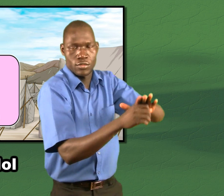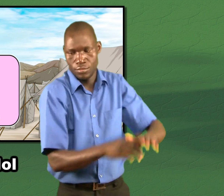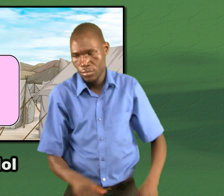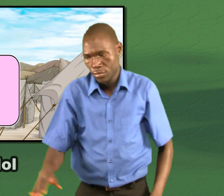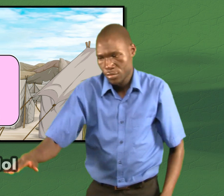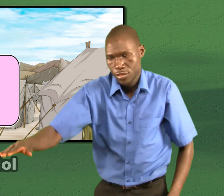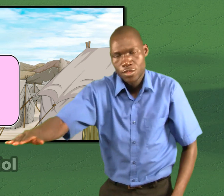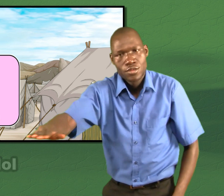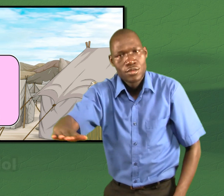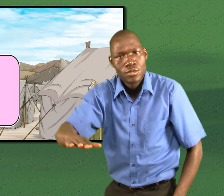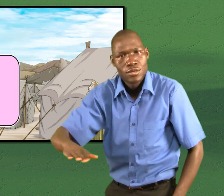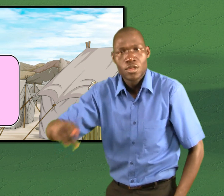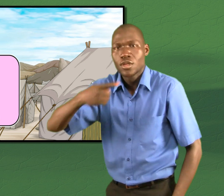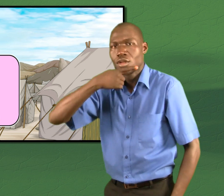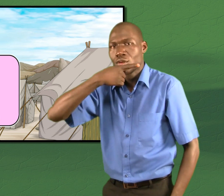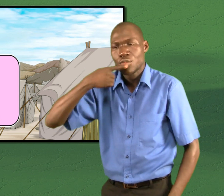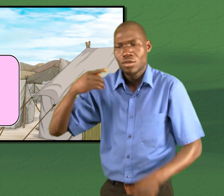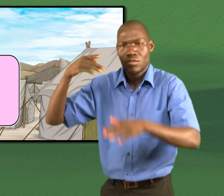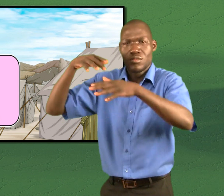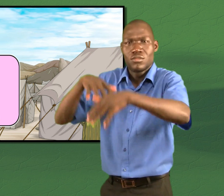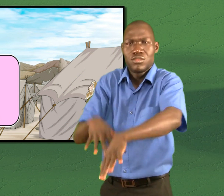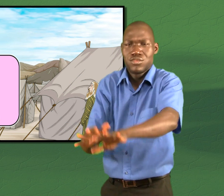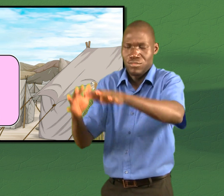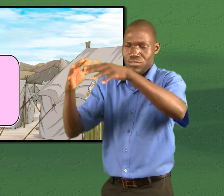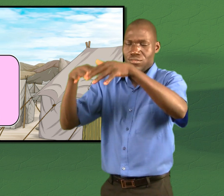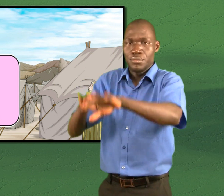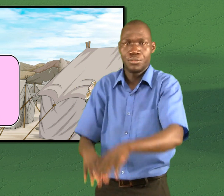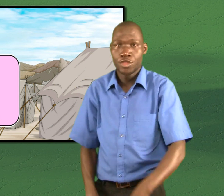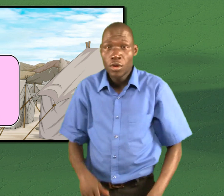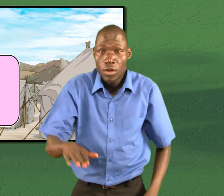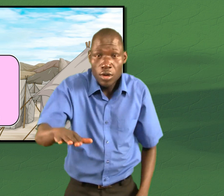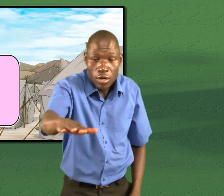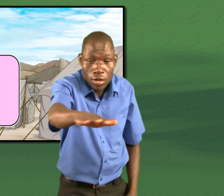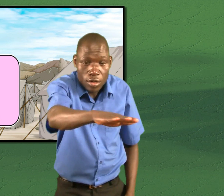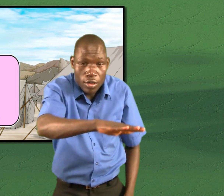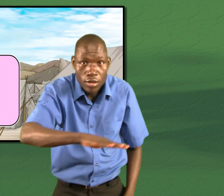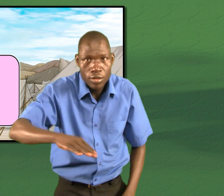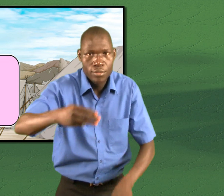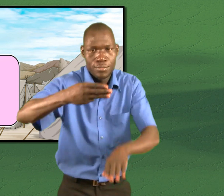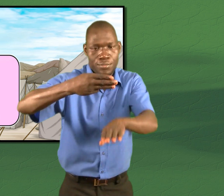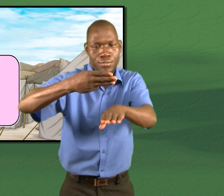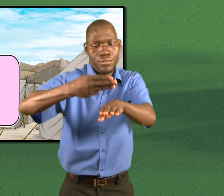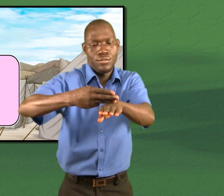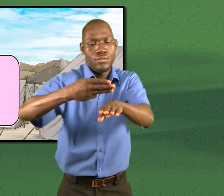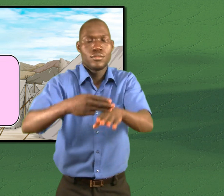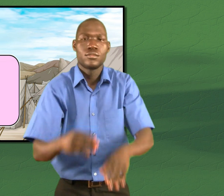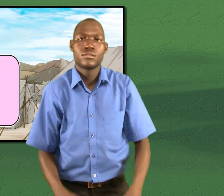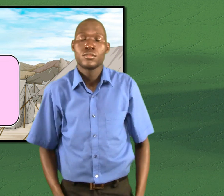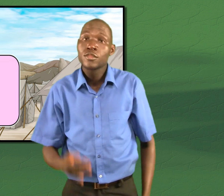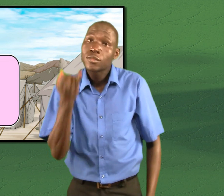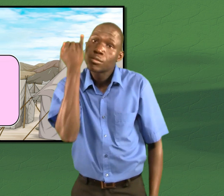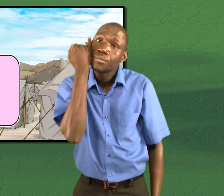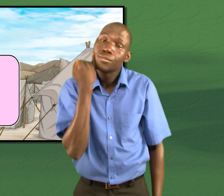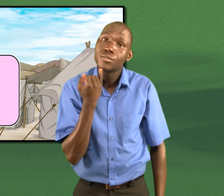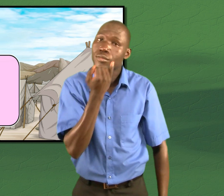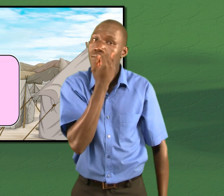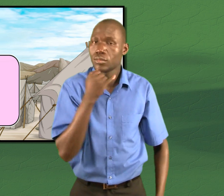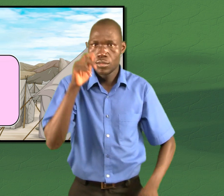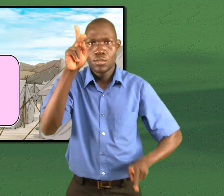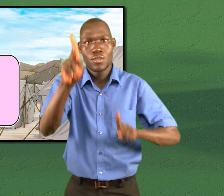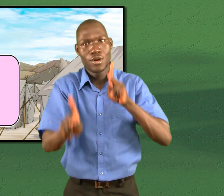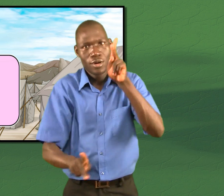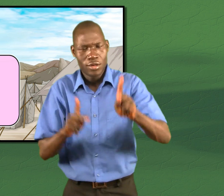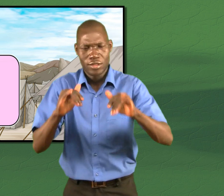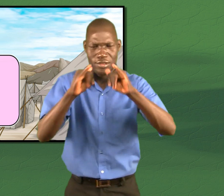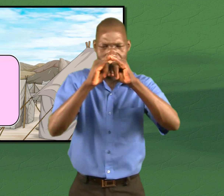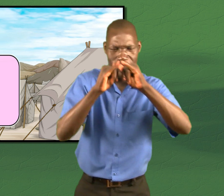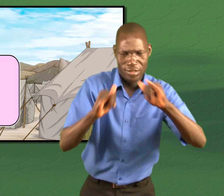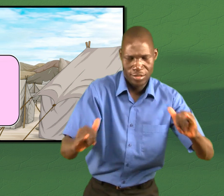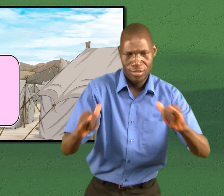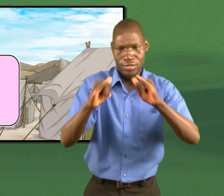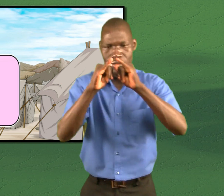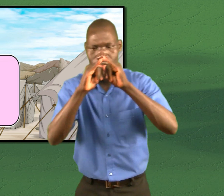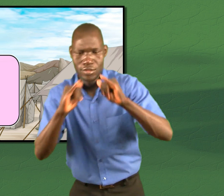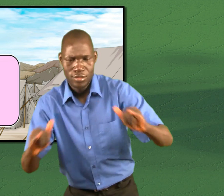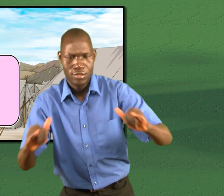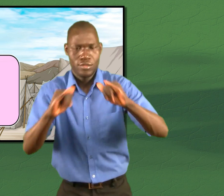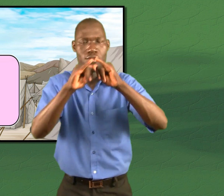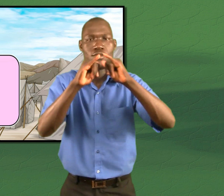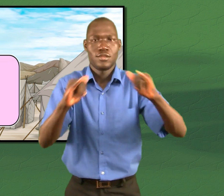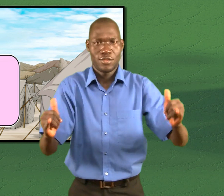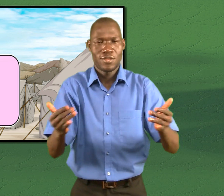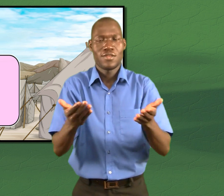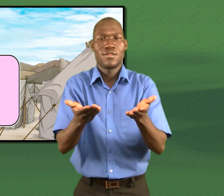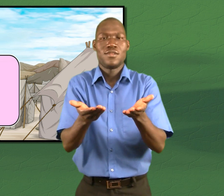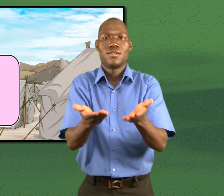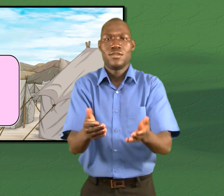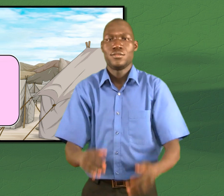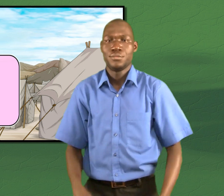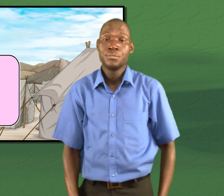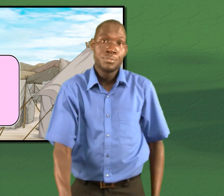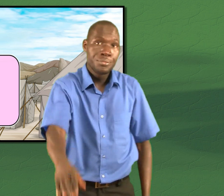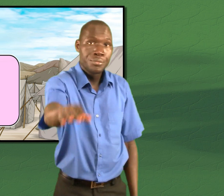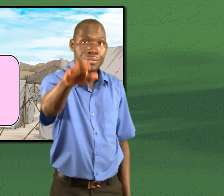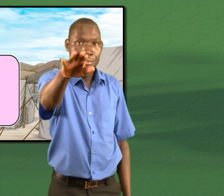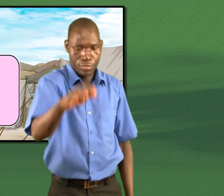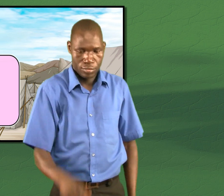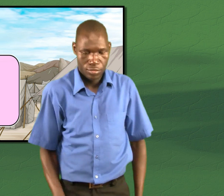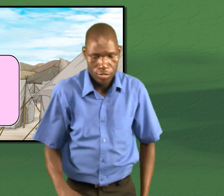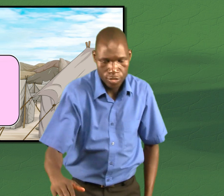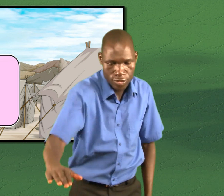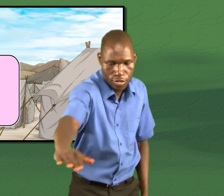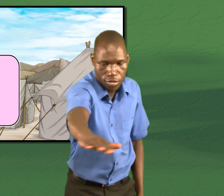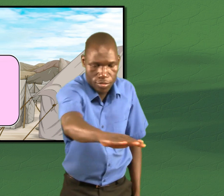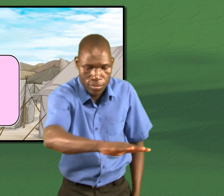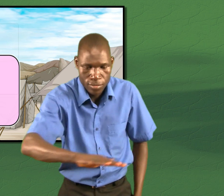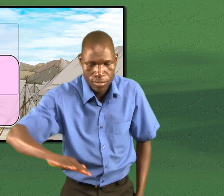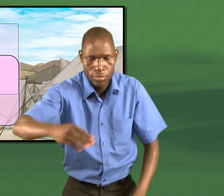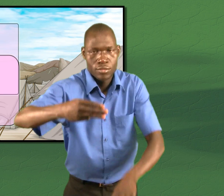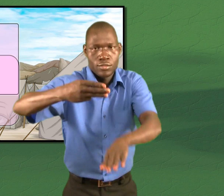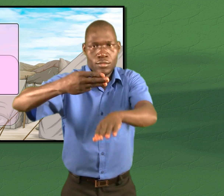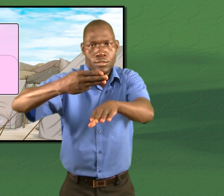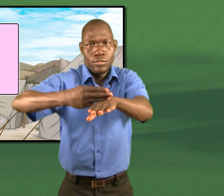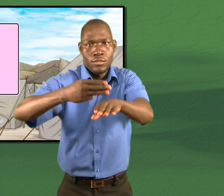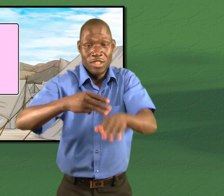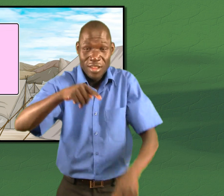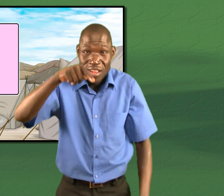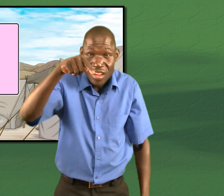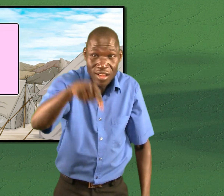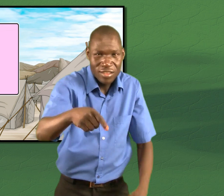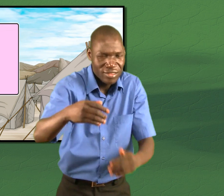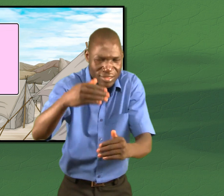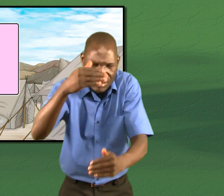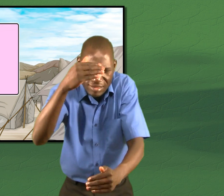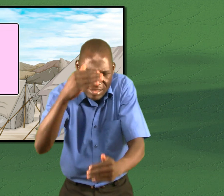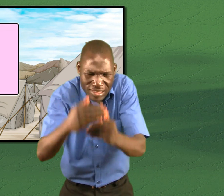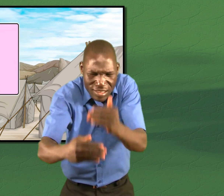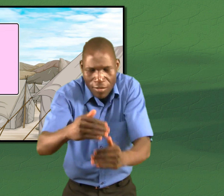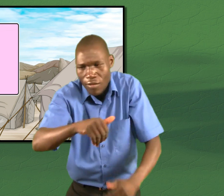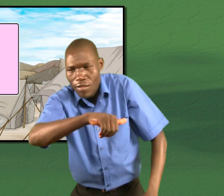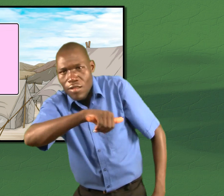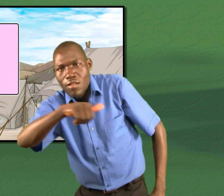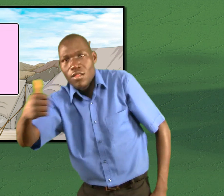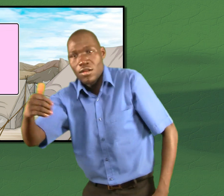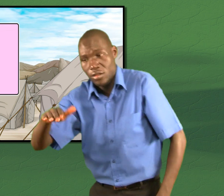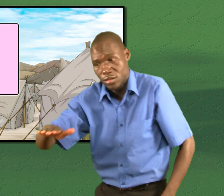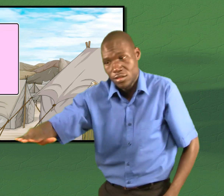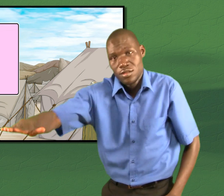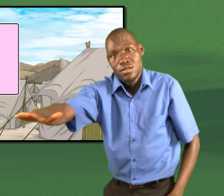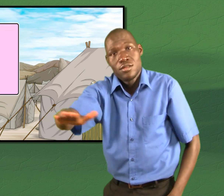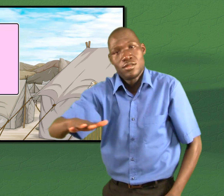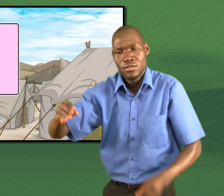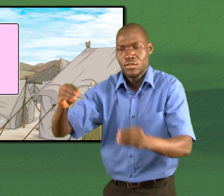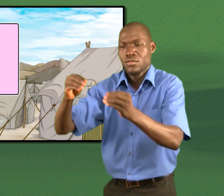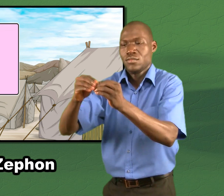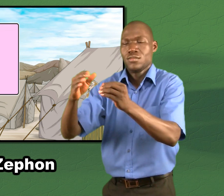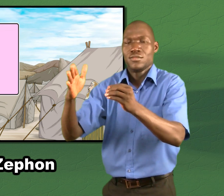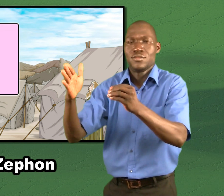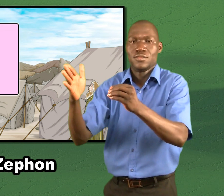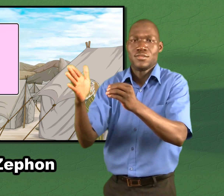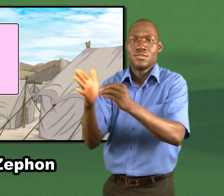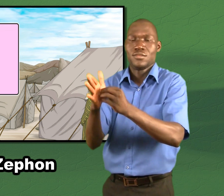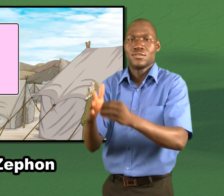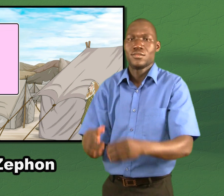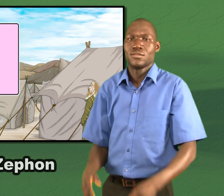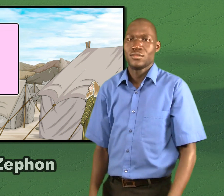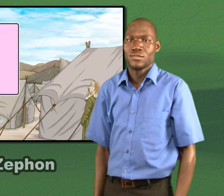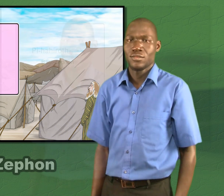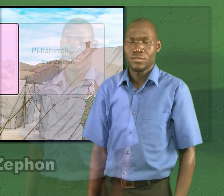You are to encamp by the sea, directly opposite Baal-zephon.